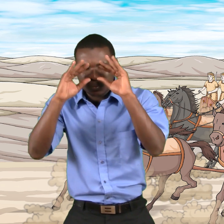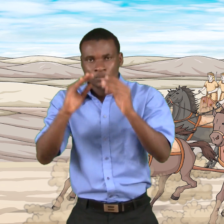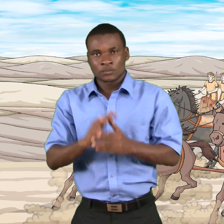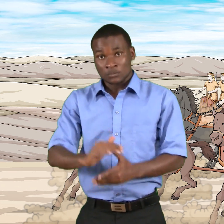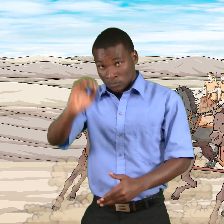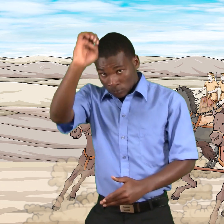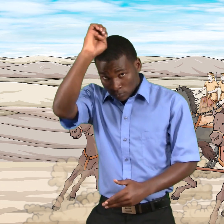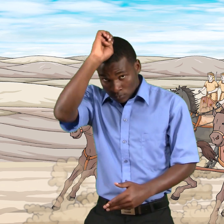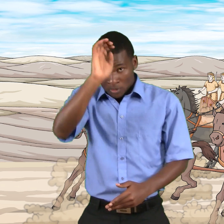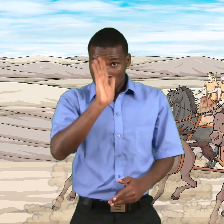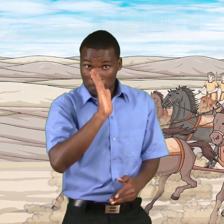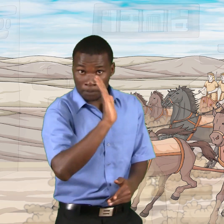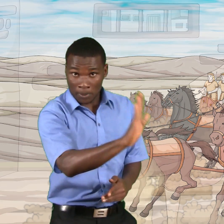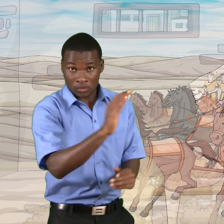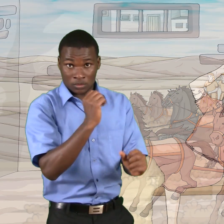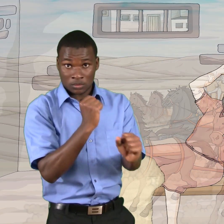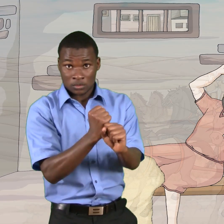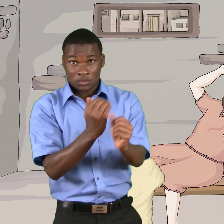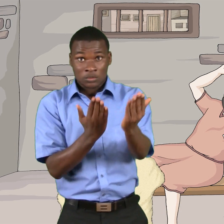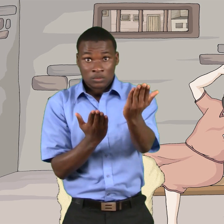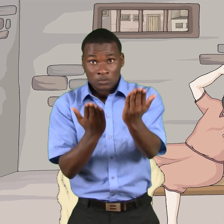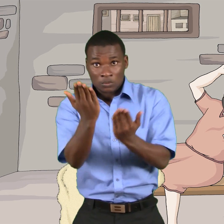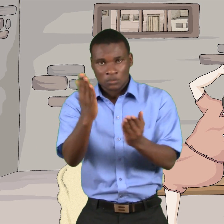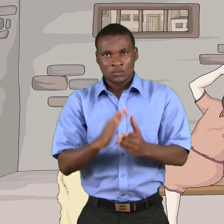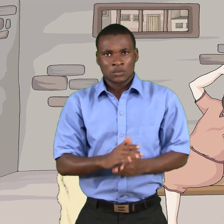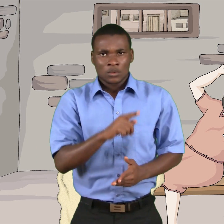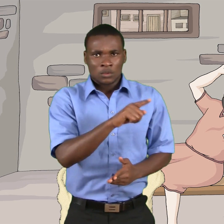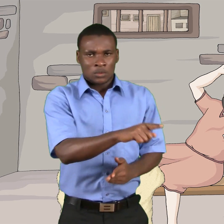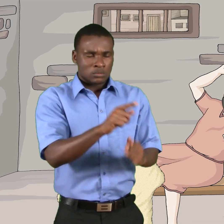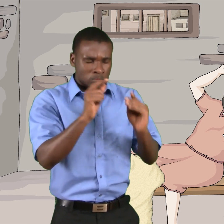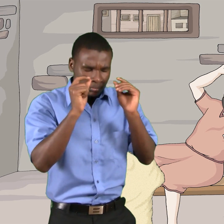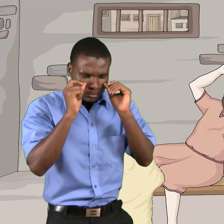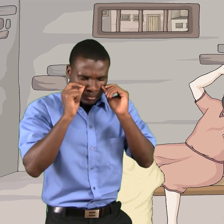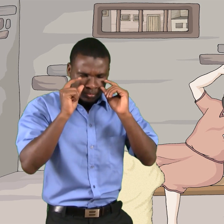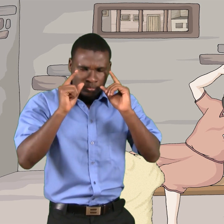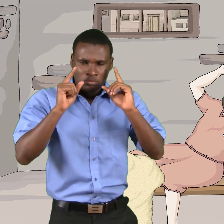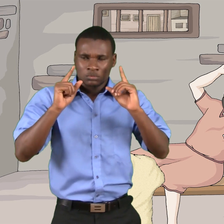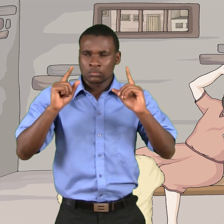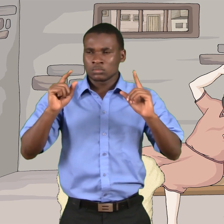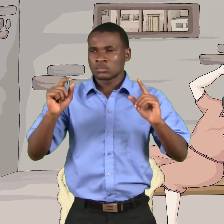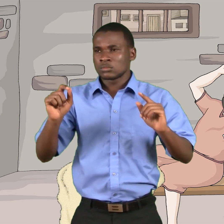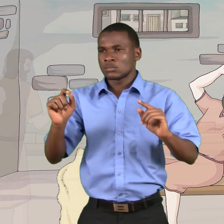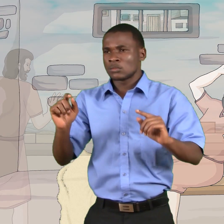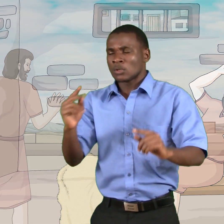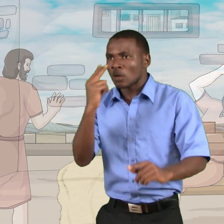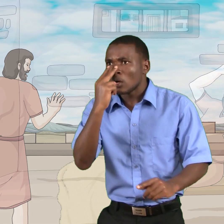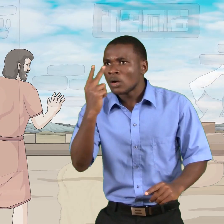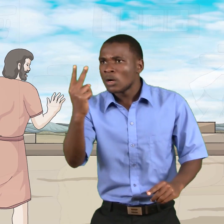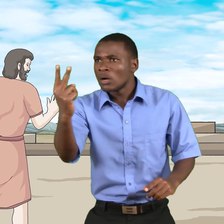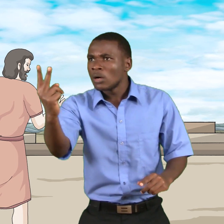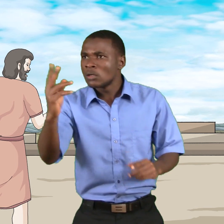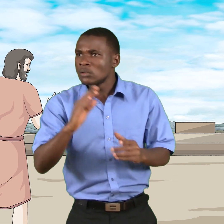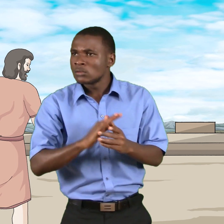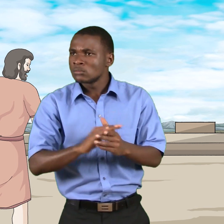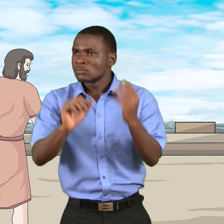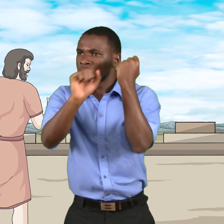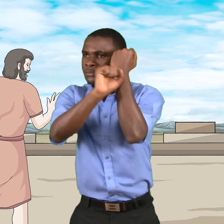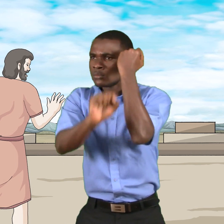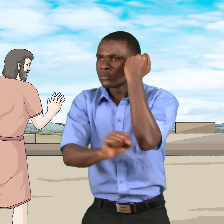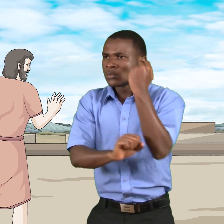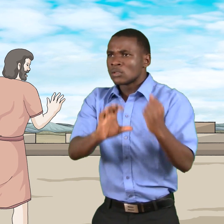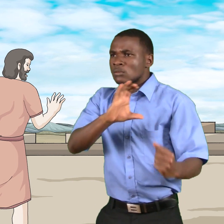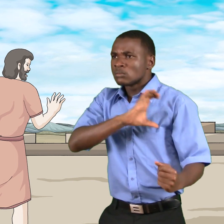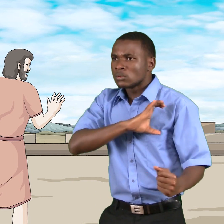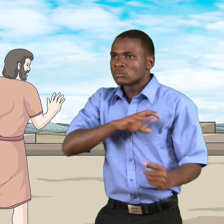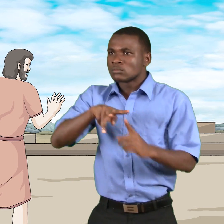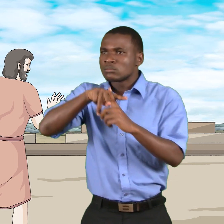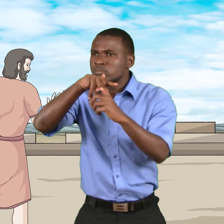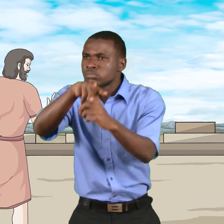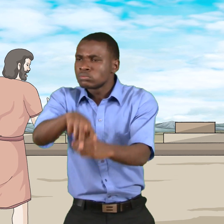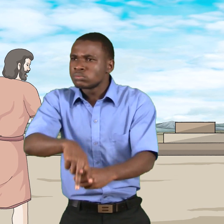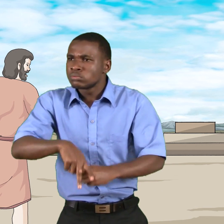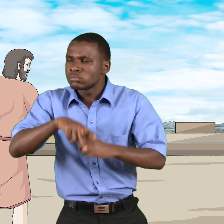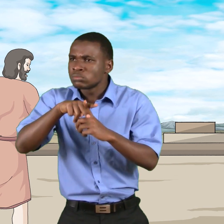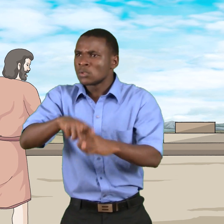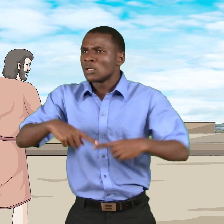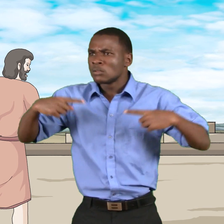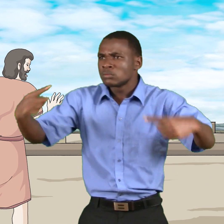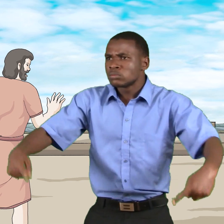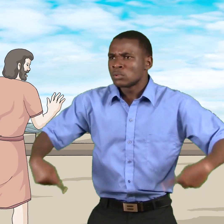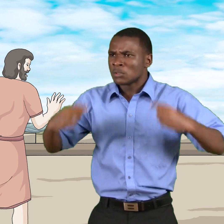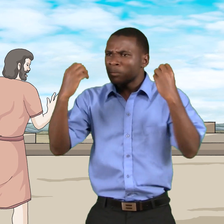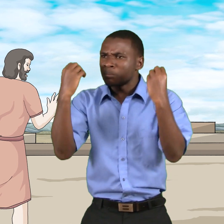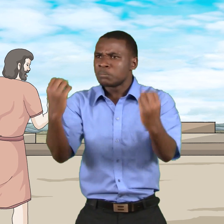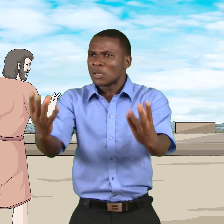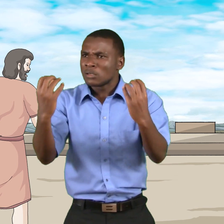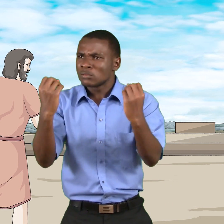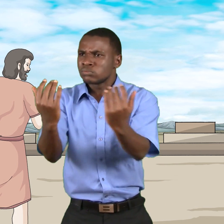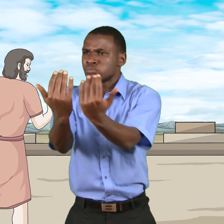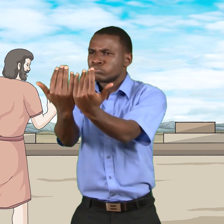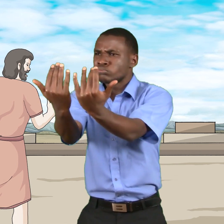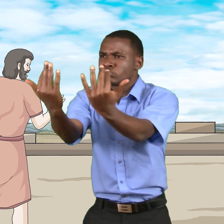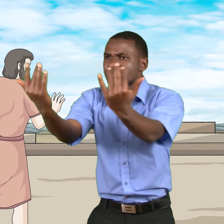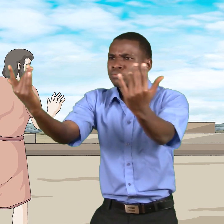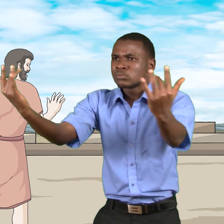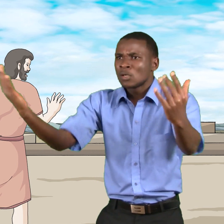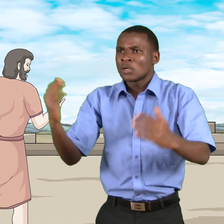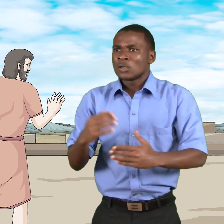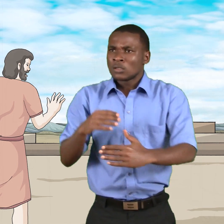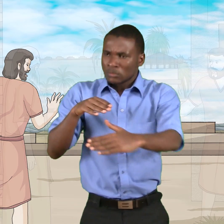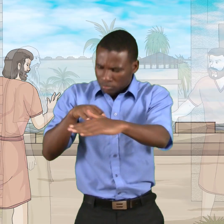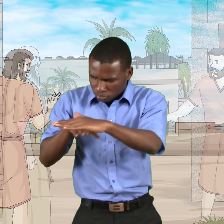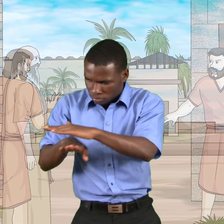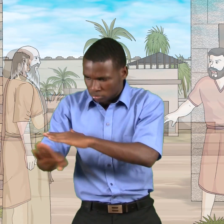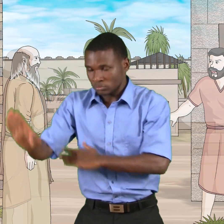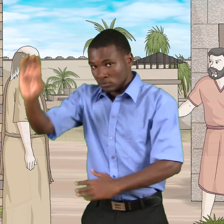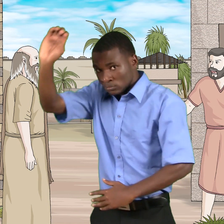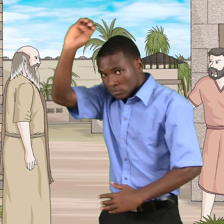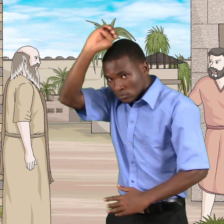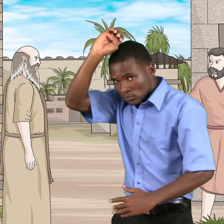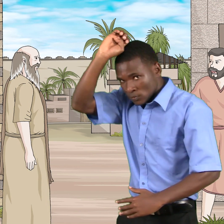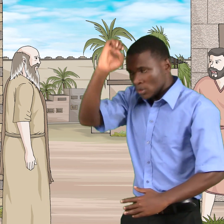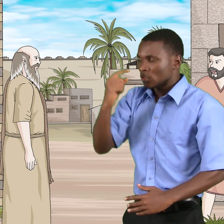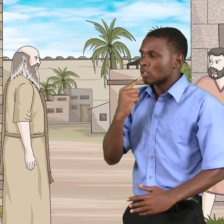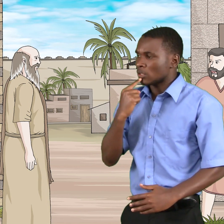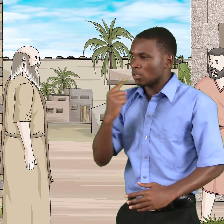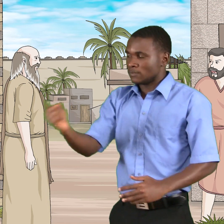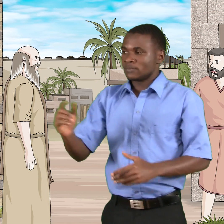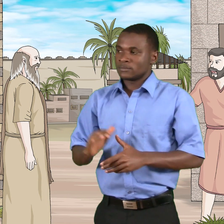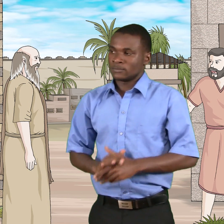When the servant of the man of God got up and went out early in the morning, an army with horses and chariots had surrounded the city.